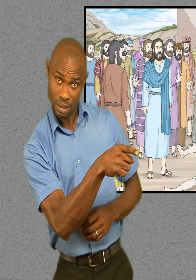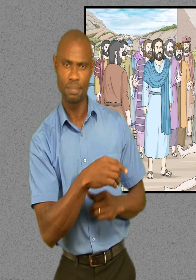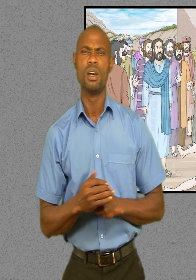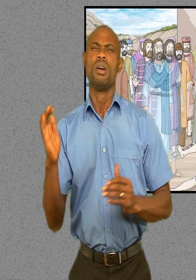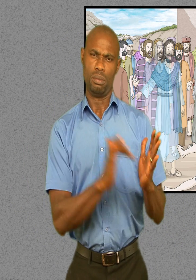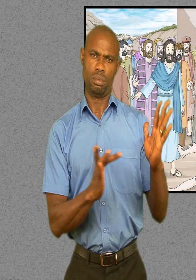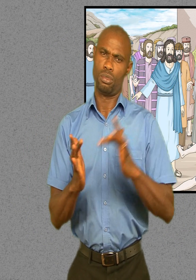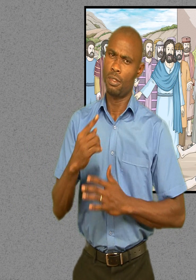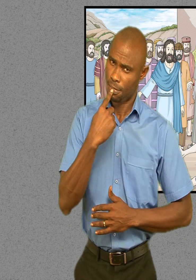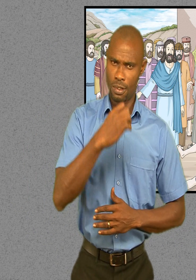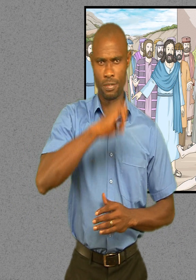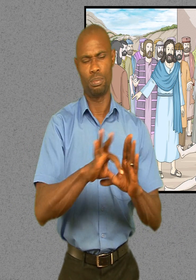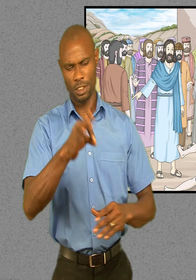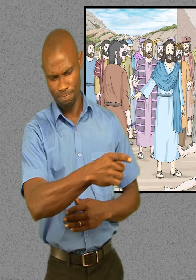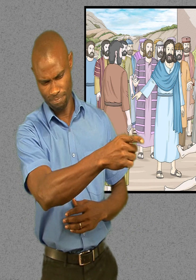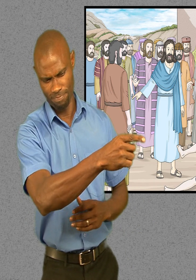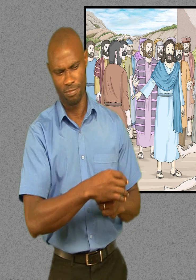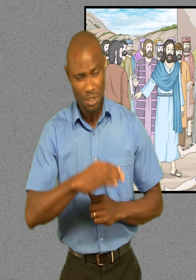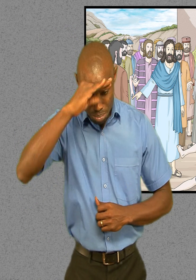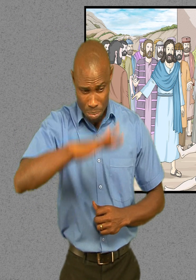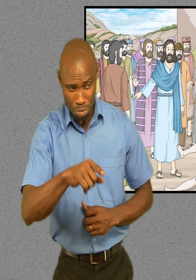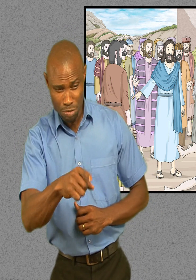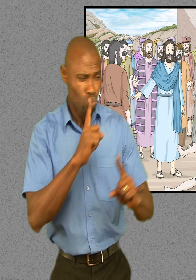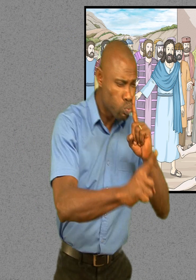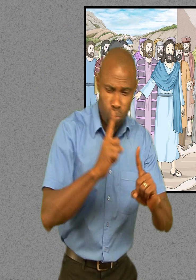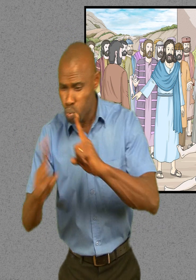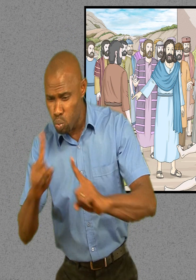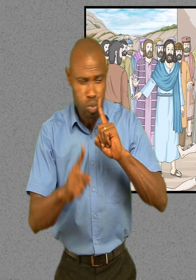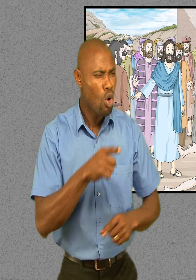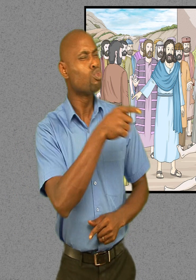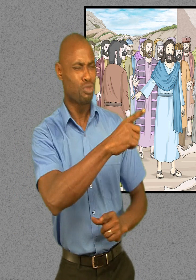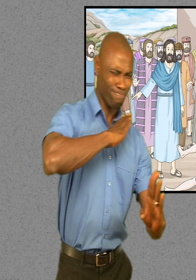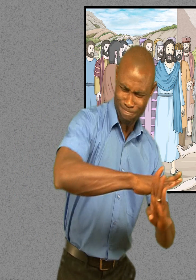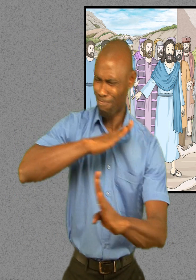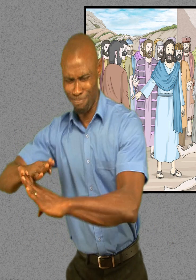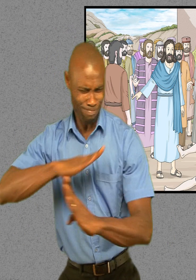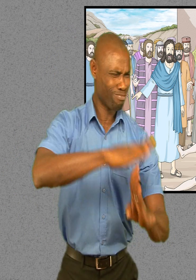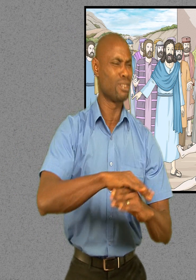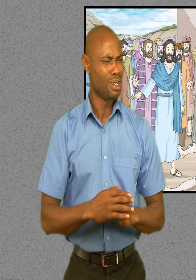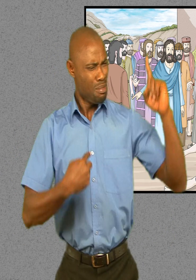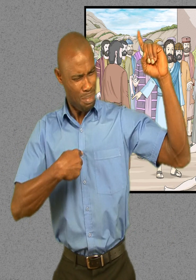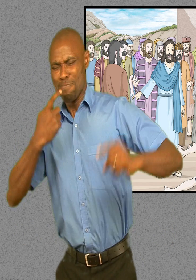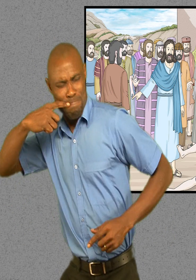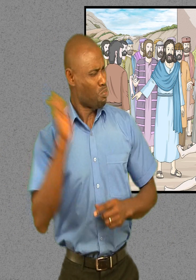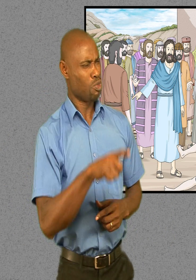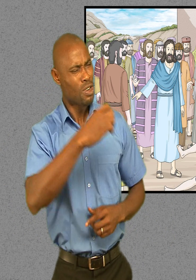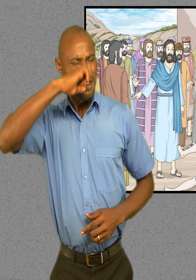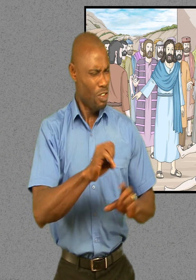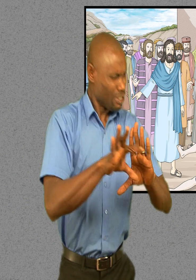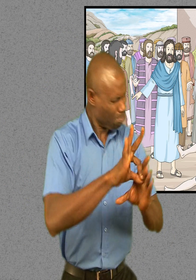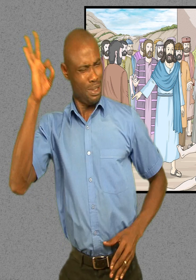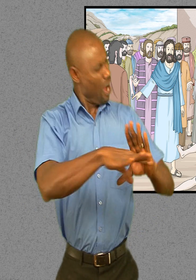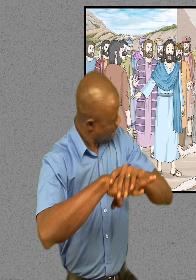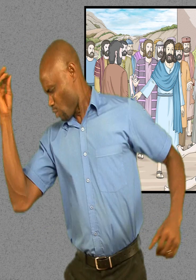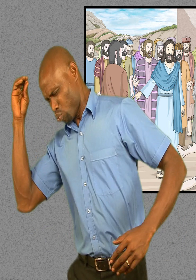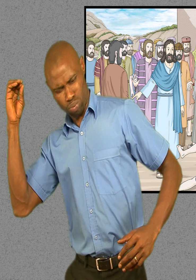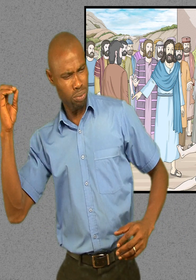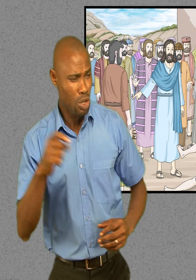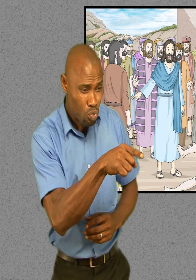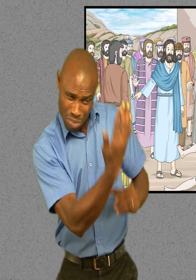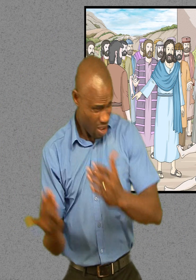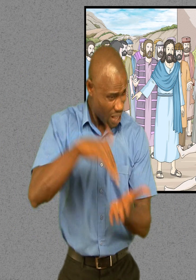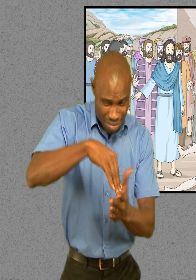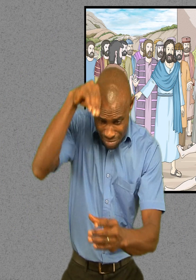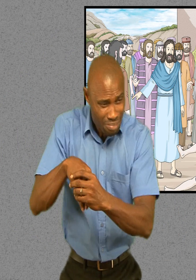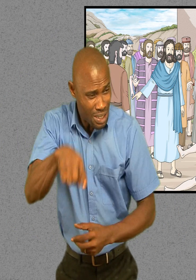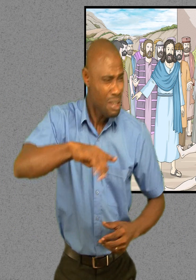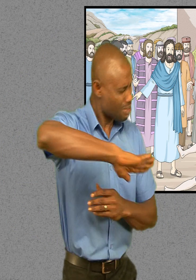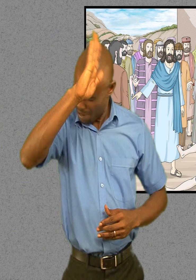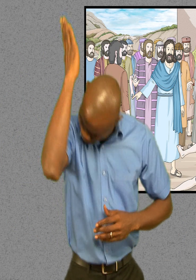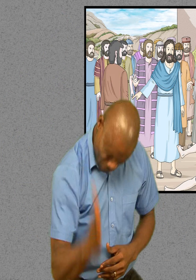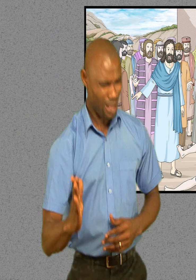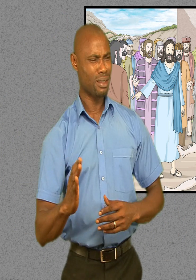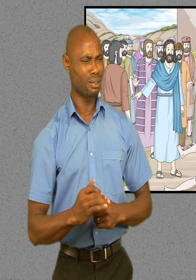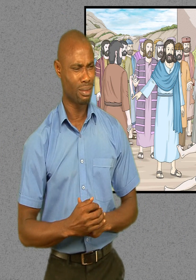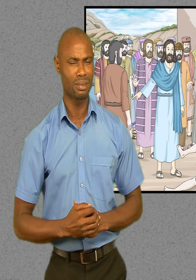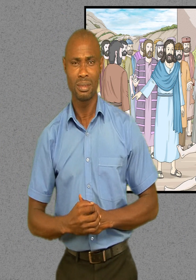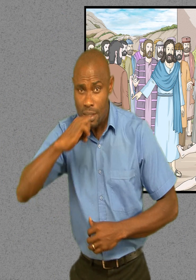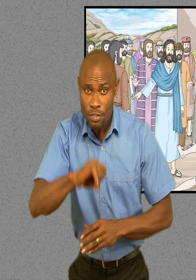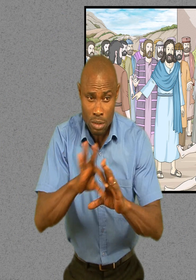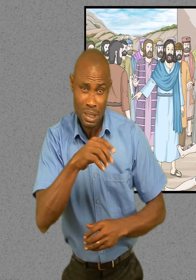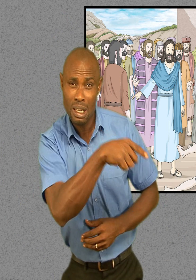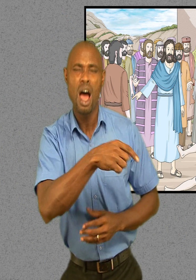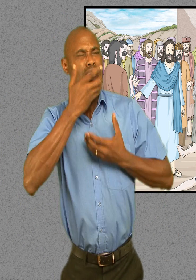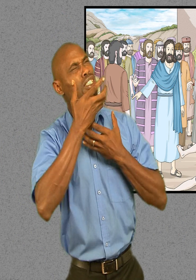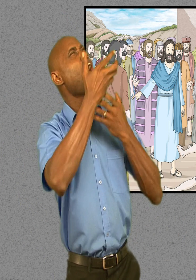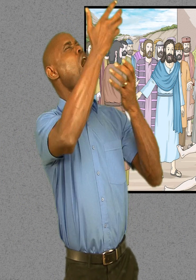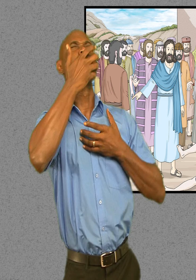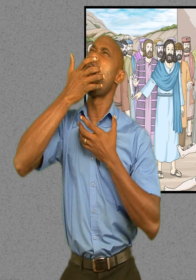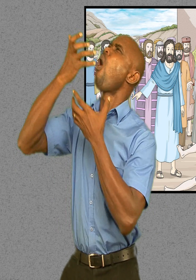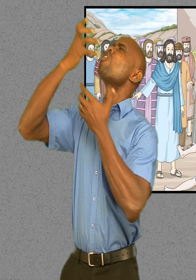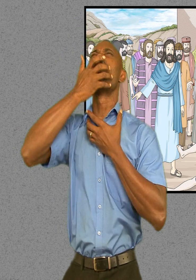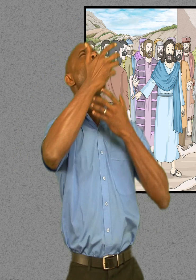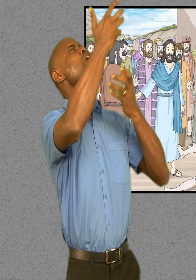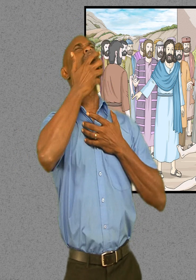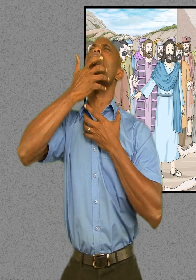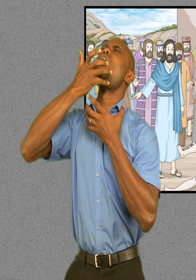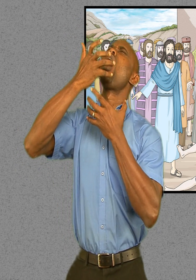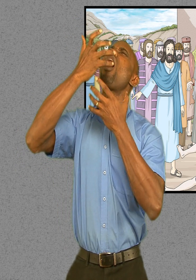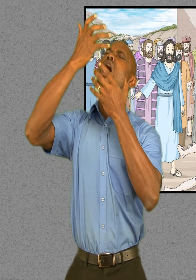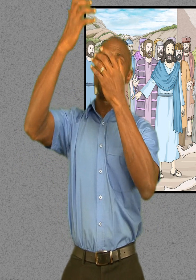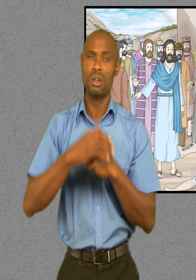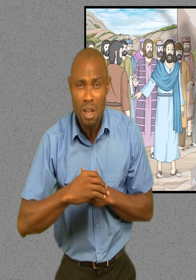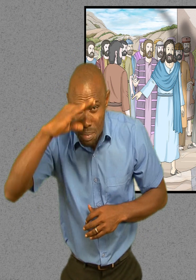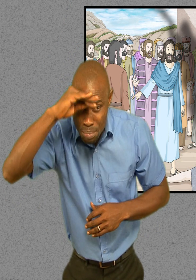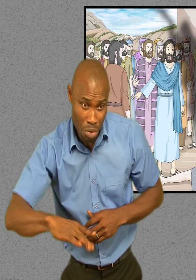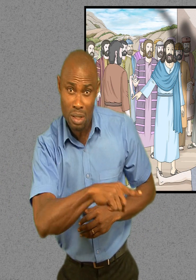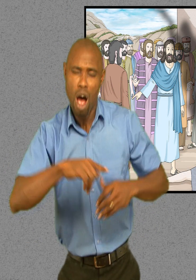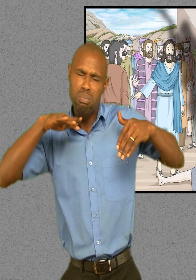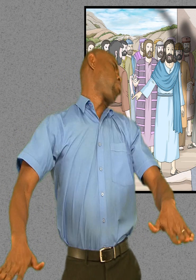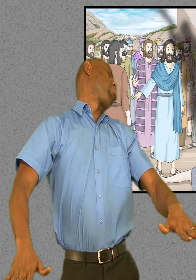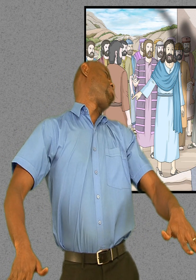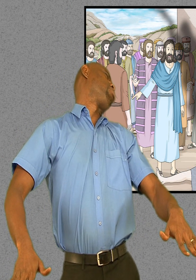“You deaf and mute spirit,” He said, “I command you to come out and never enter him again.”